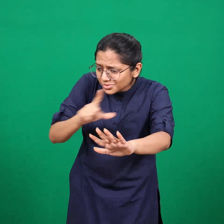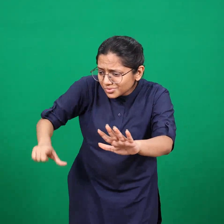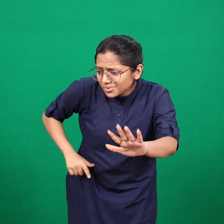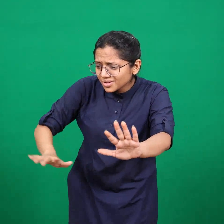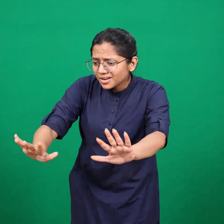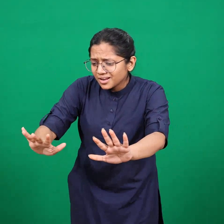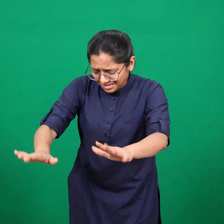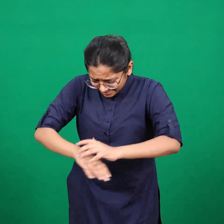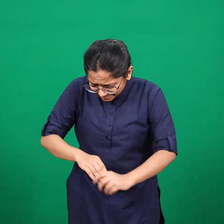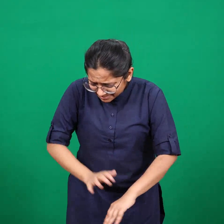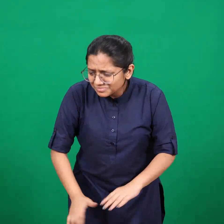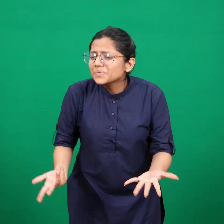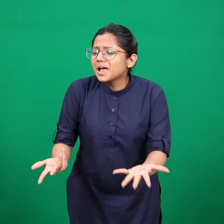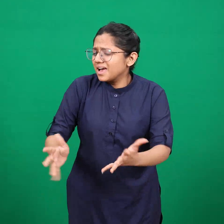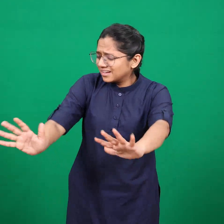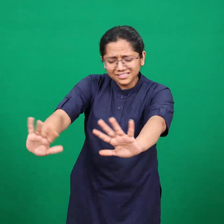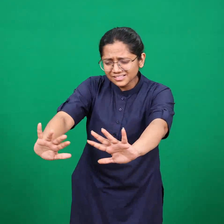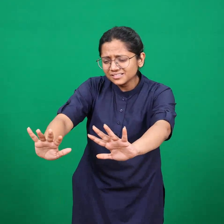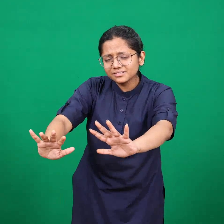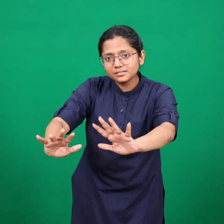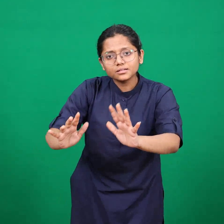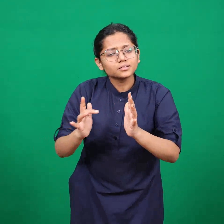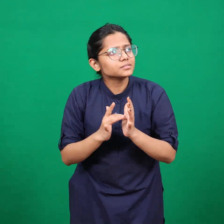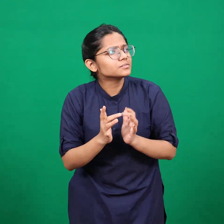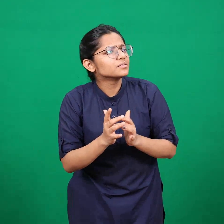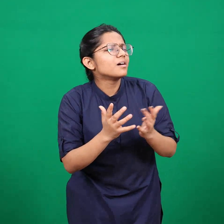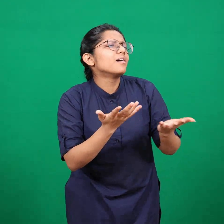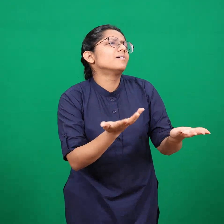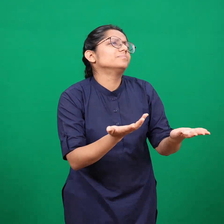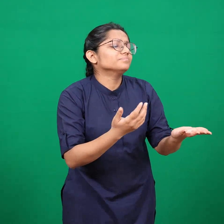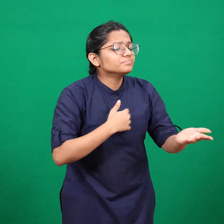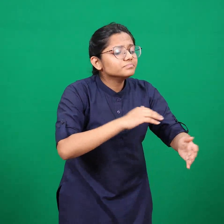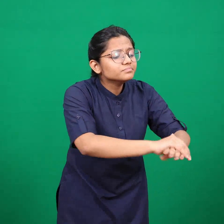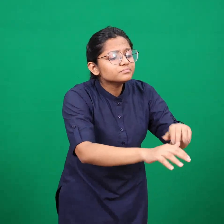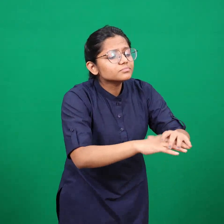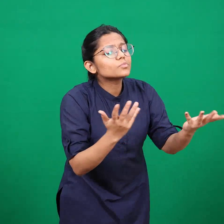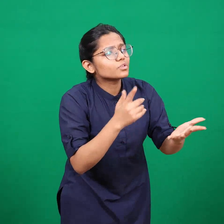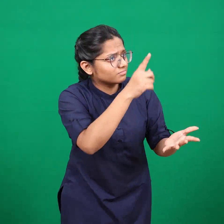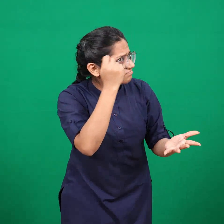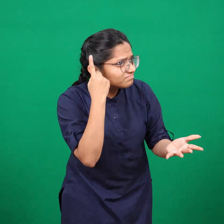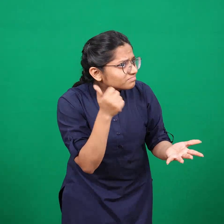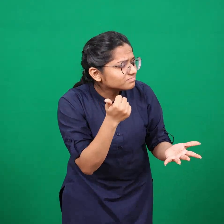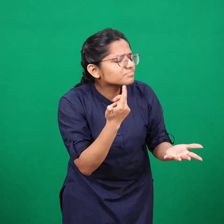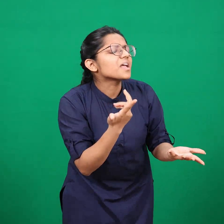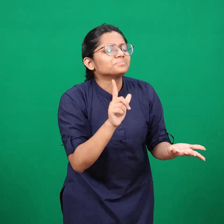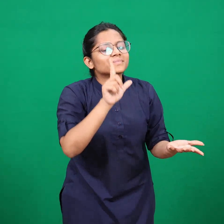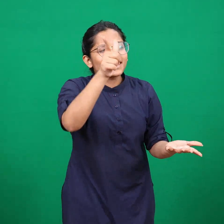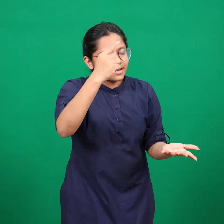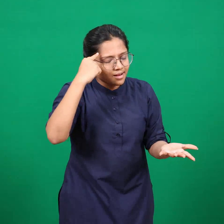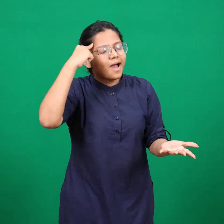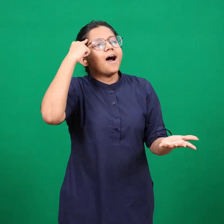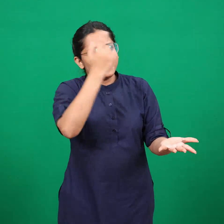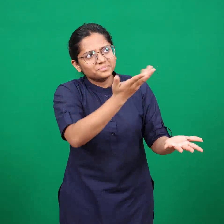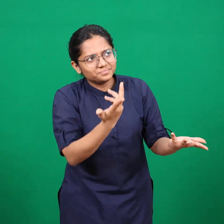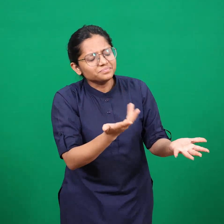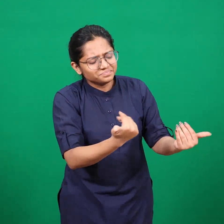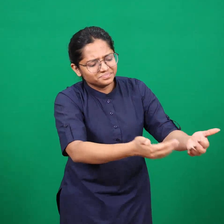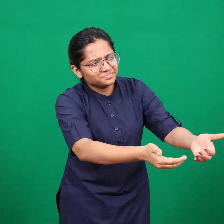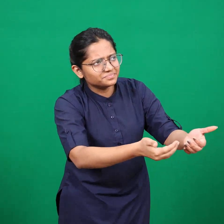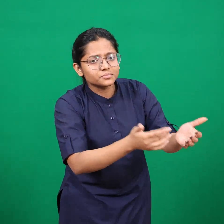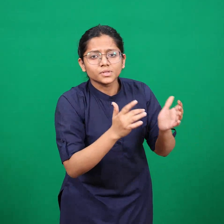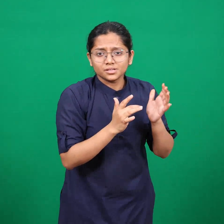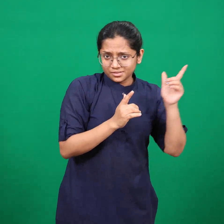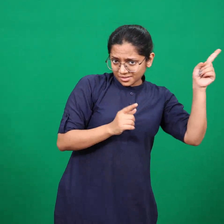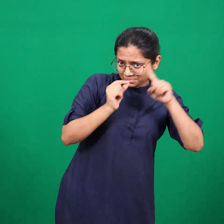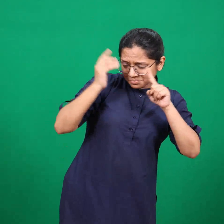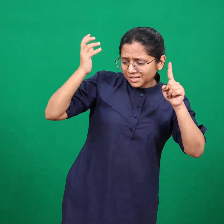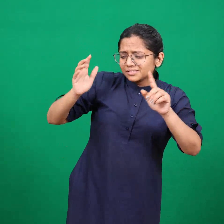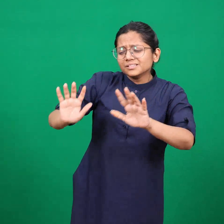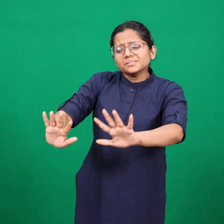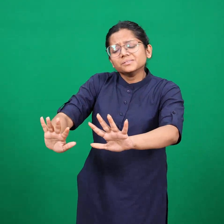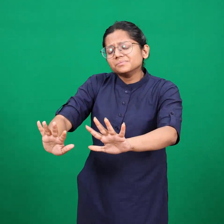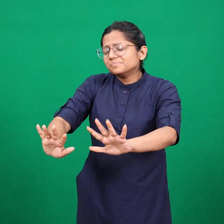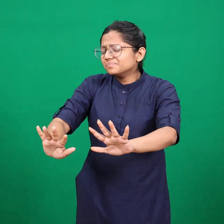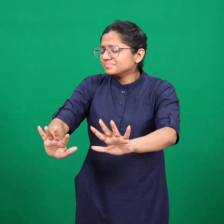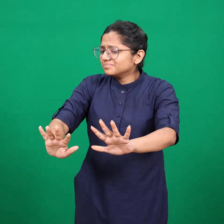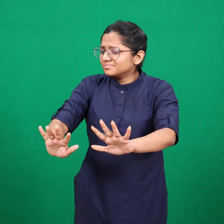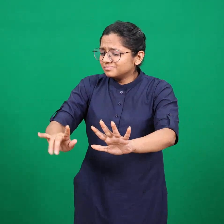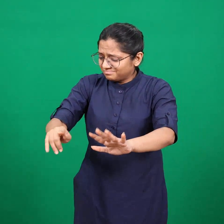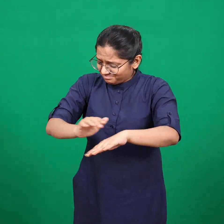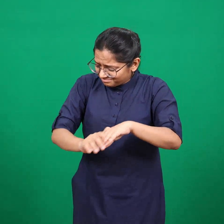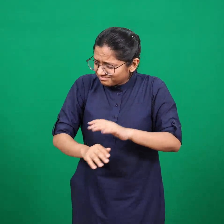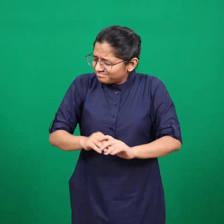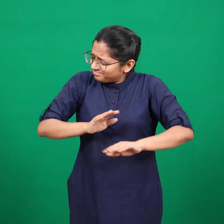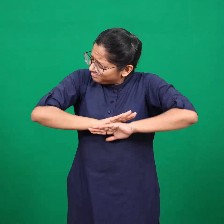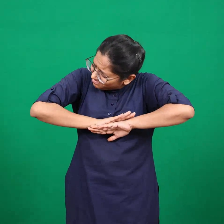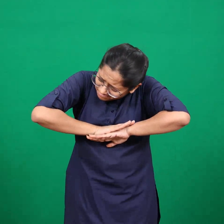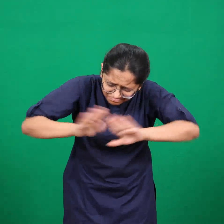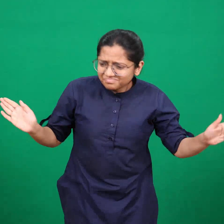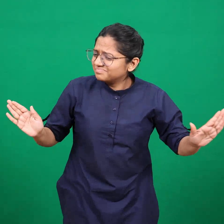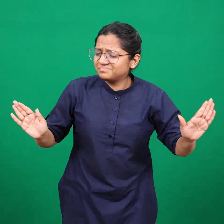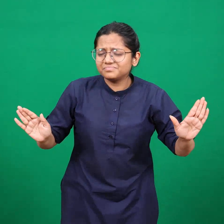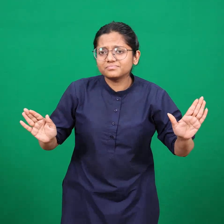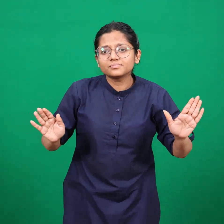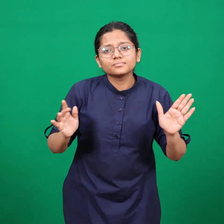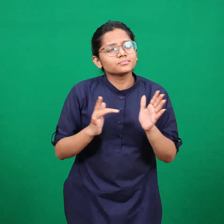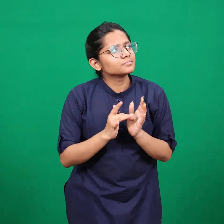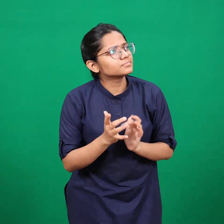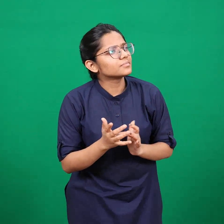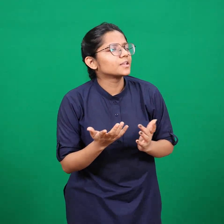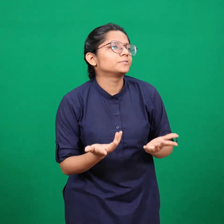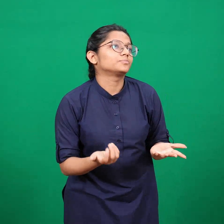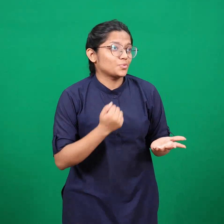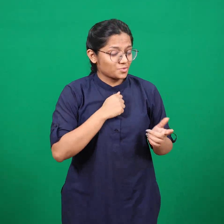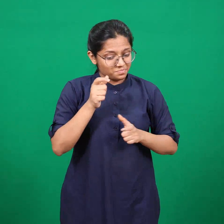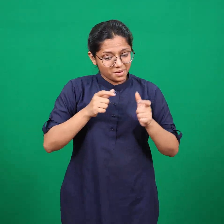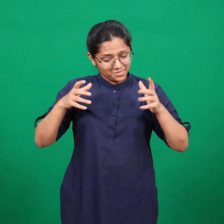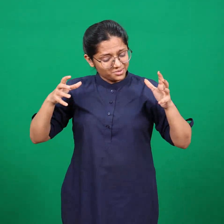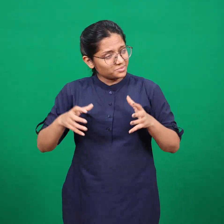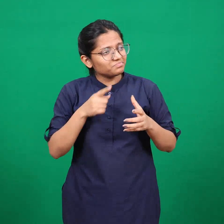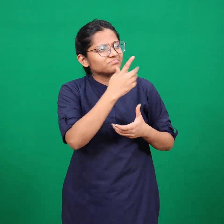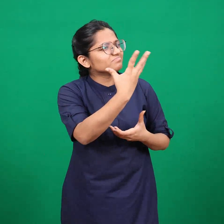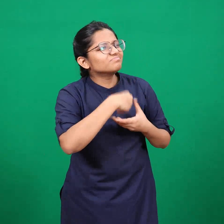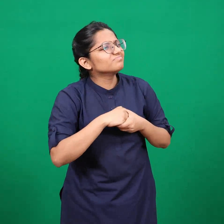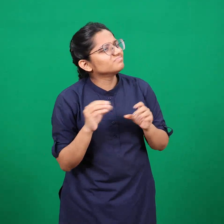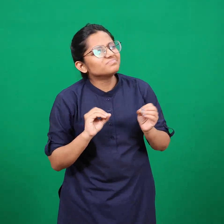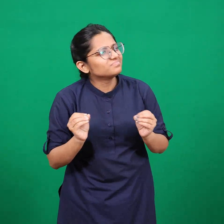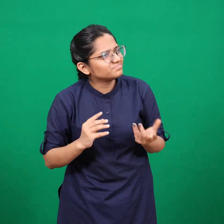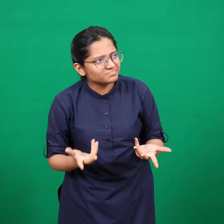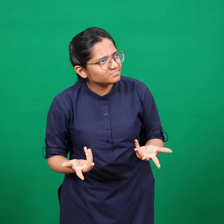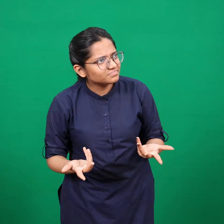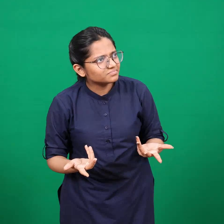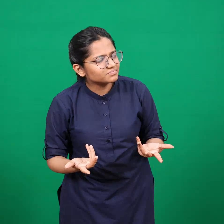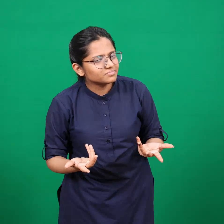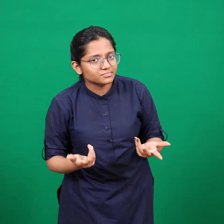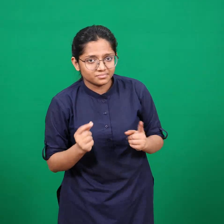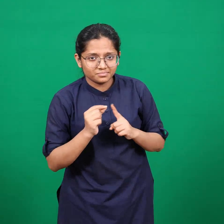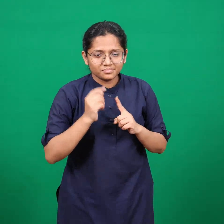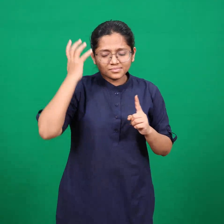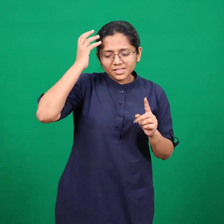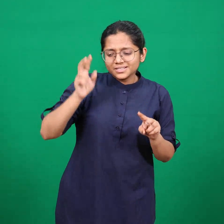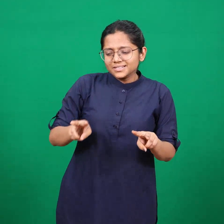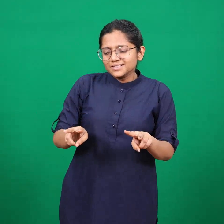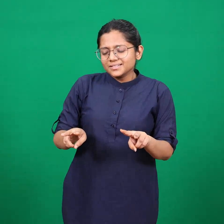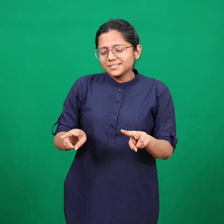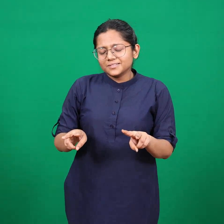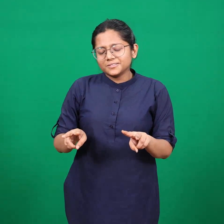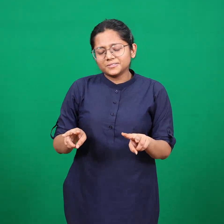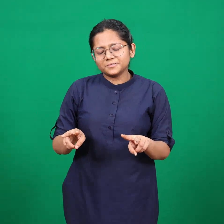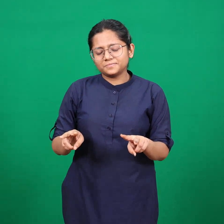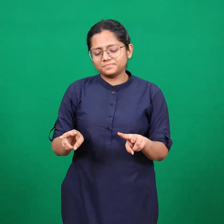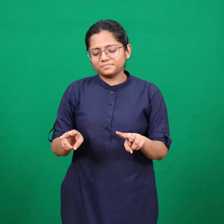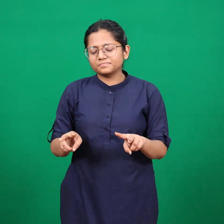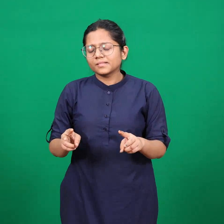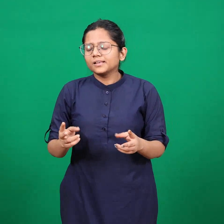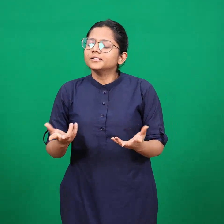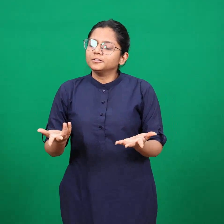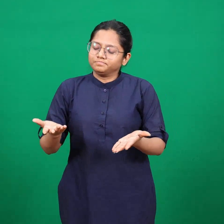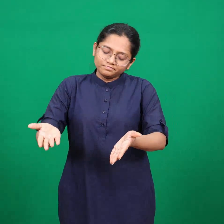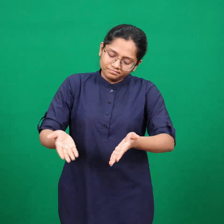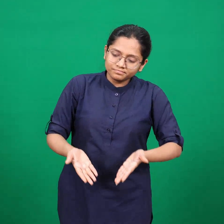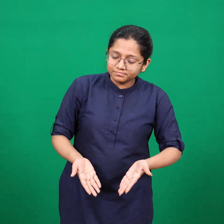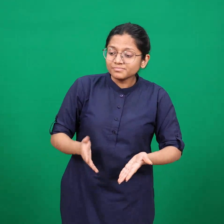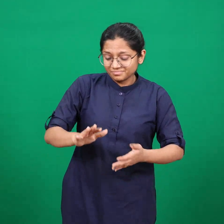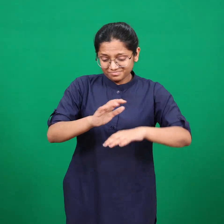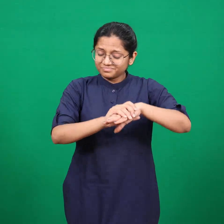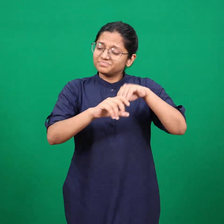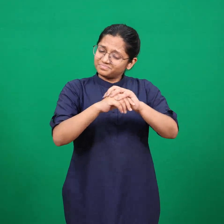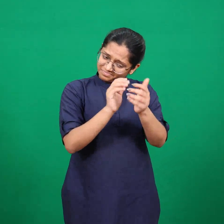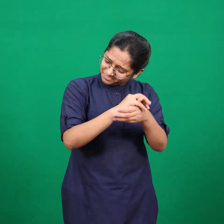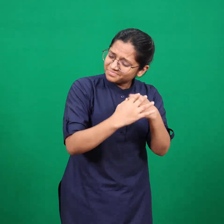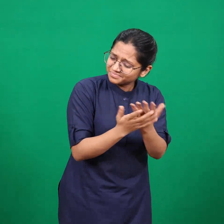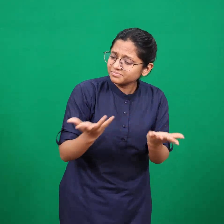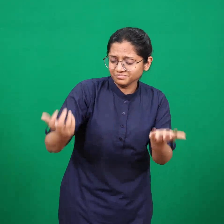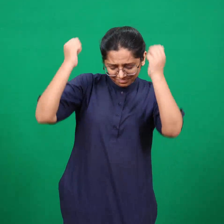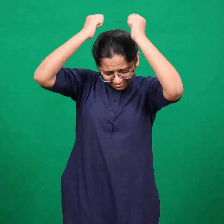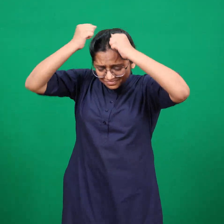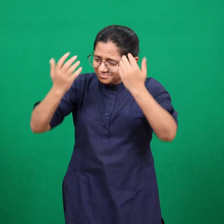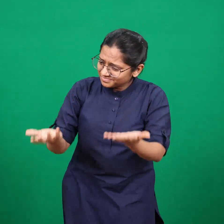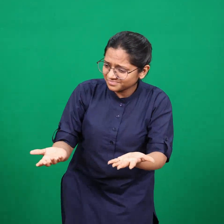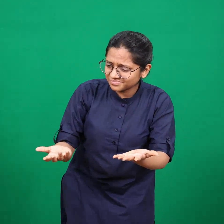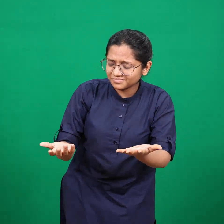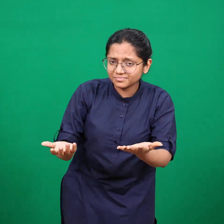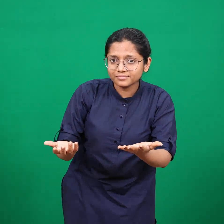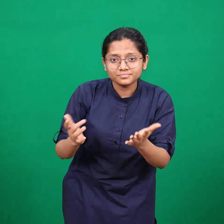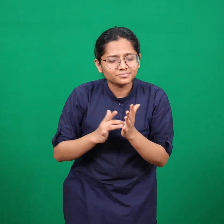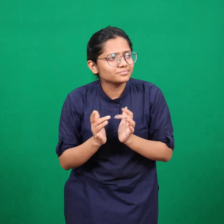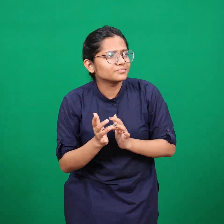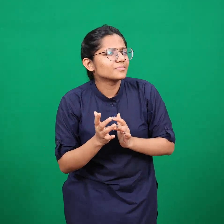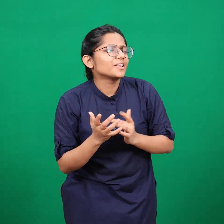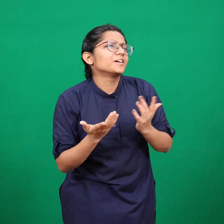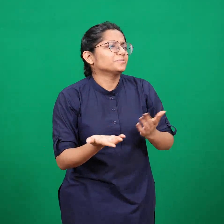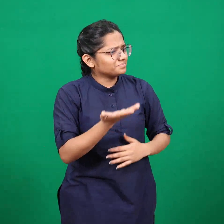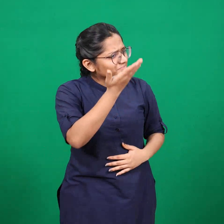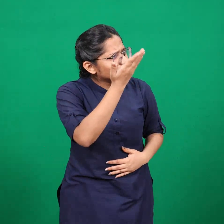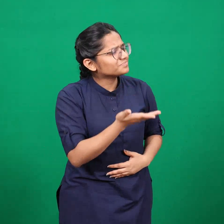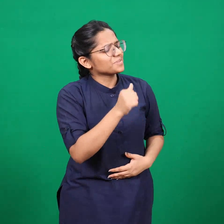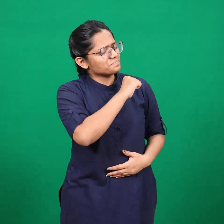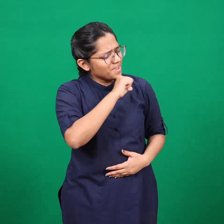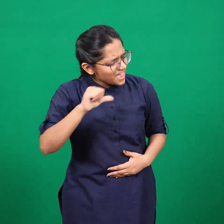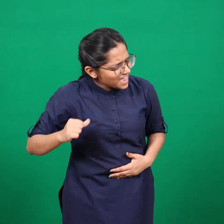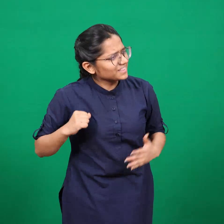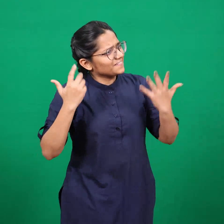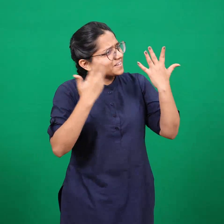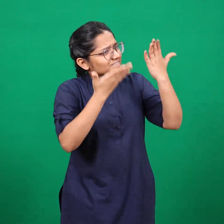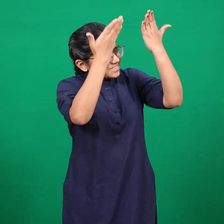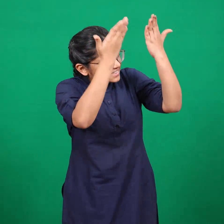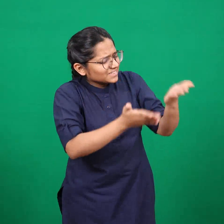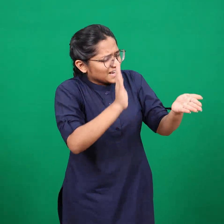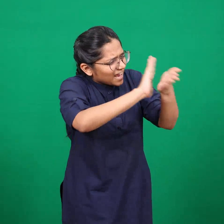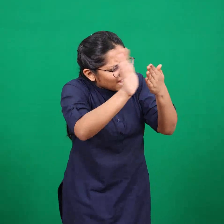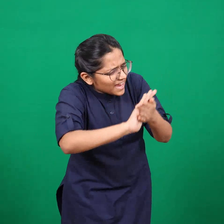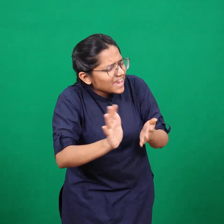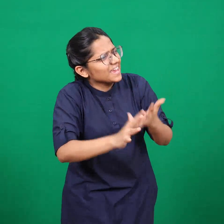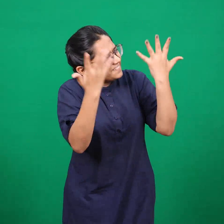Jesus replied, "You do not realize now what I am doing, but later you will understand." "Never shall You wash my feet!" Peter told Him. Jesus answered, "Unless I wash you, you have no part with Me."